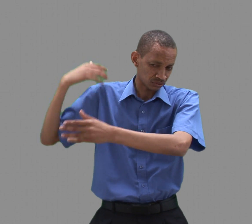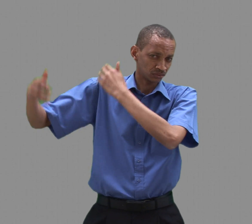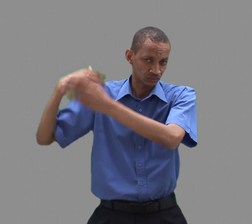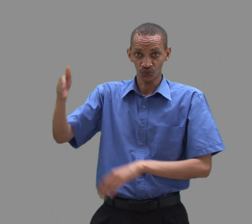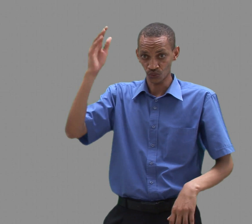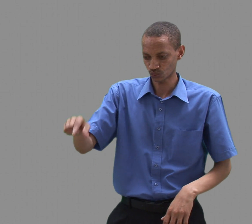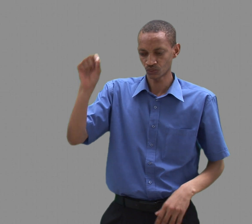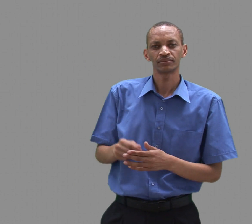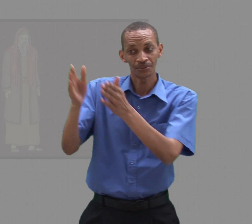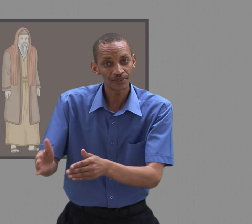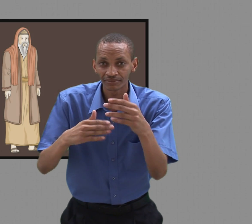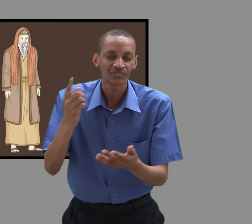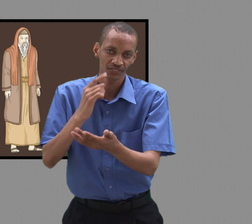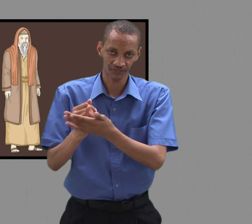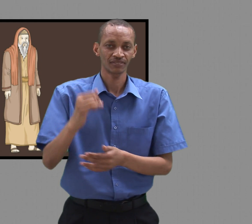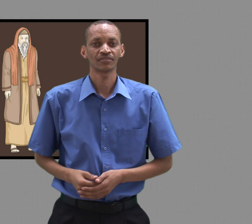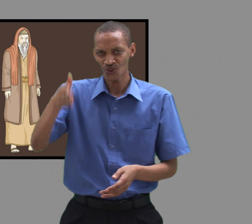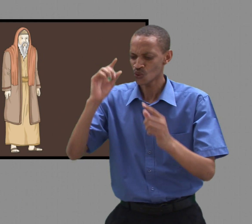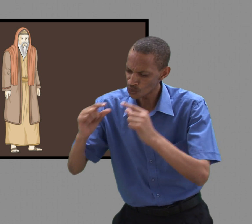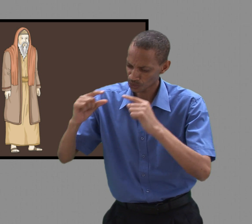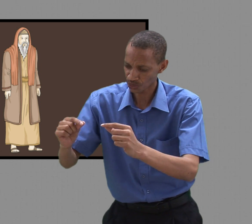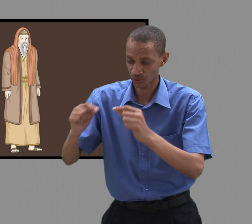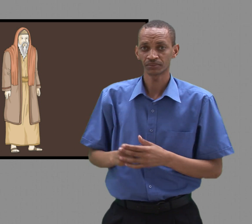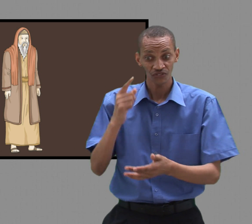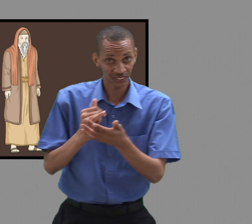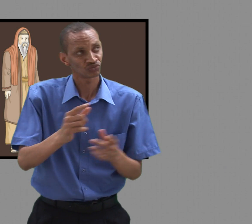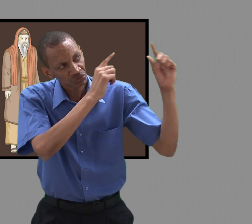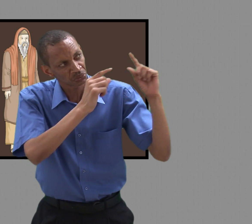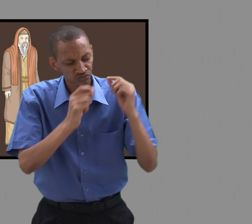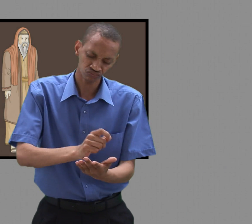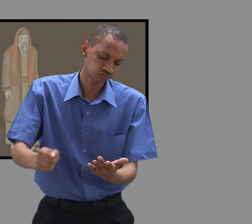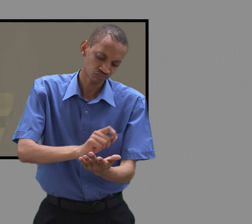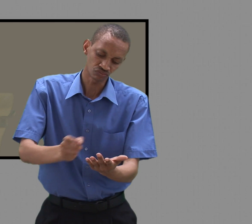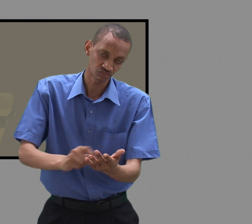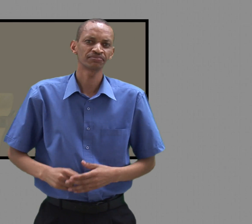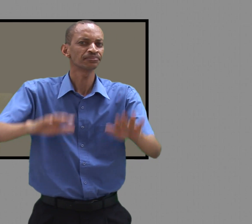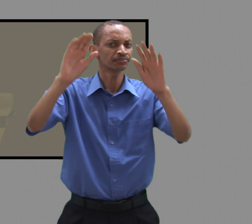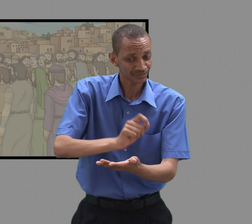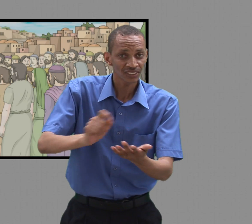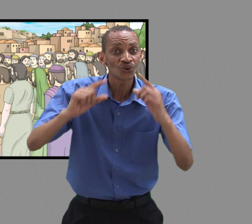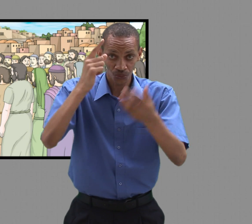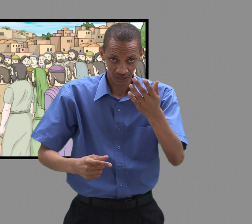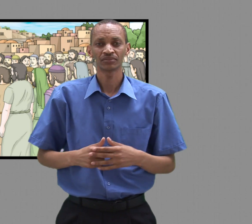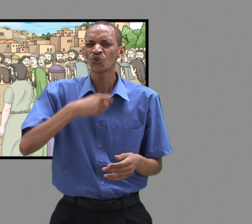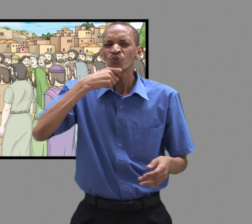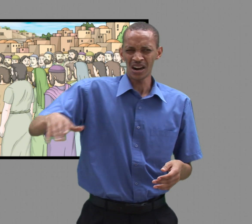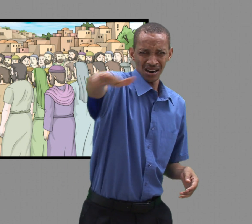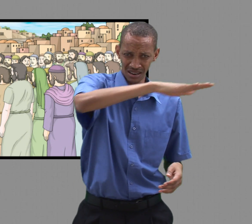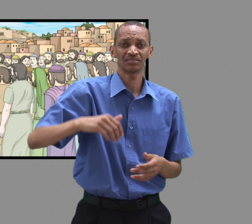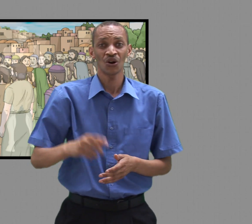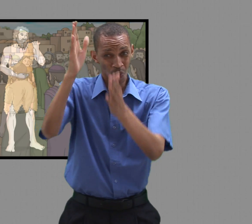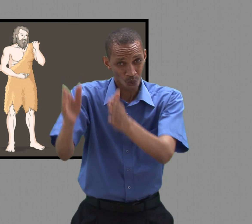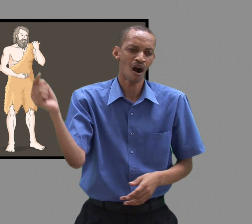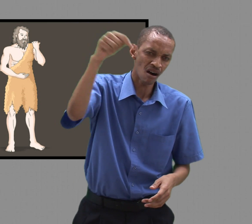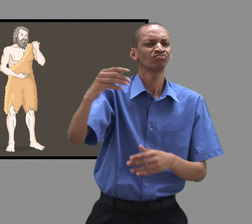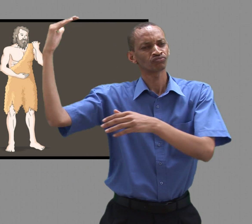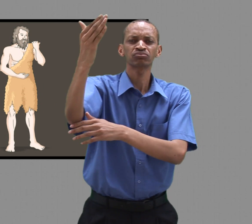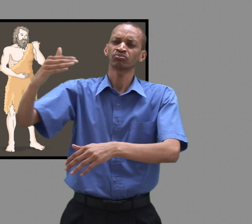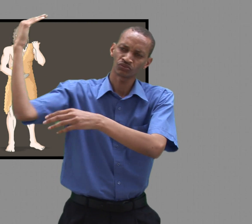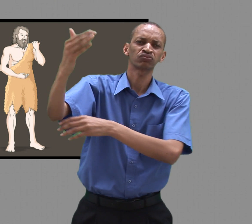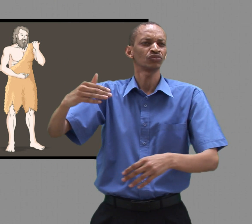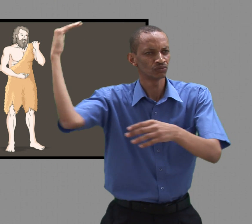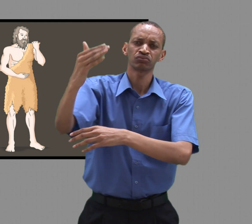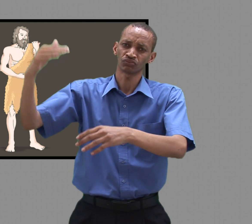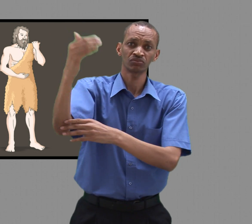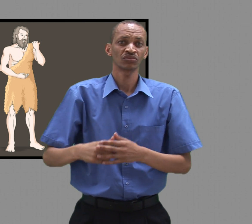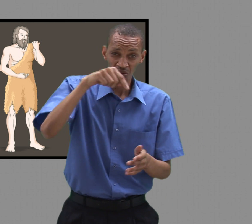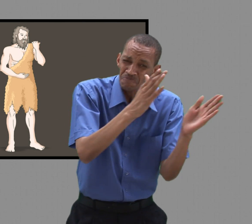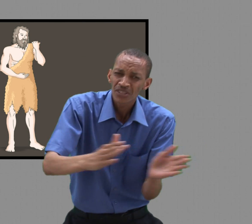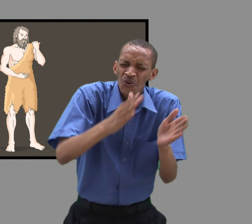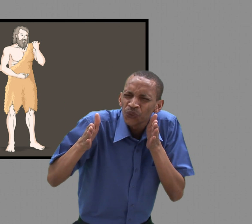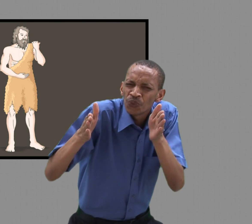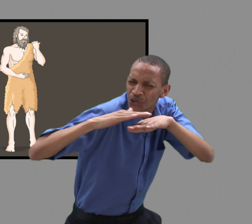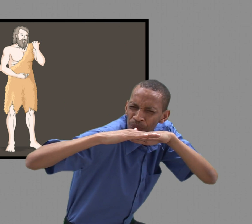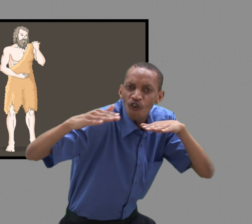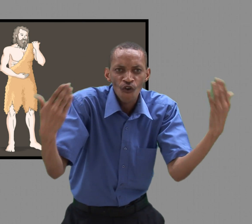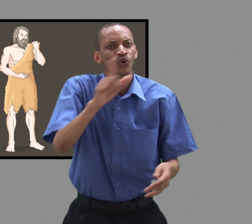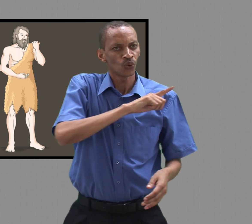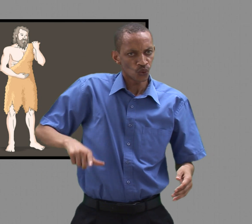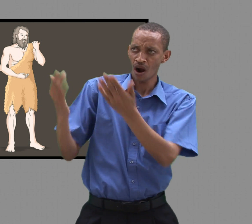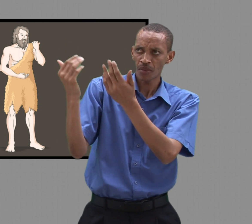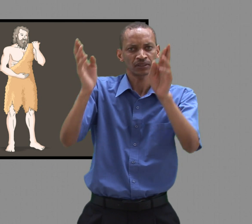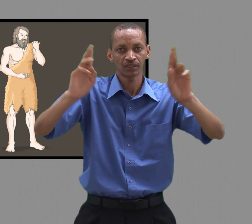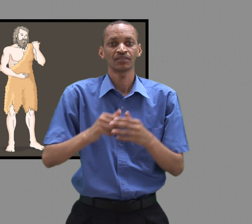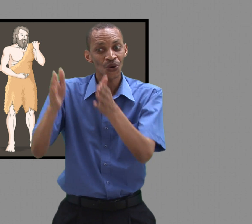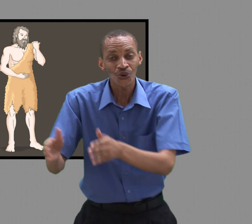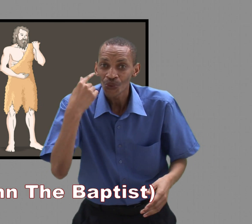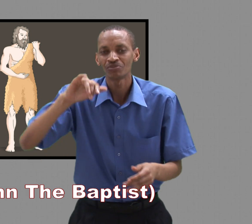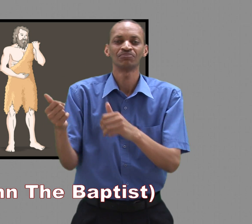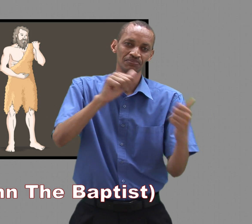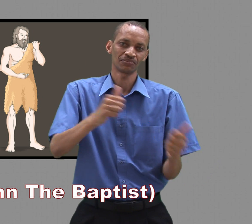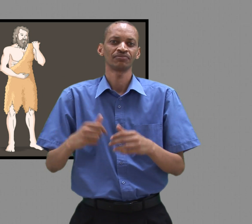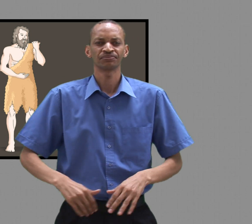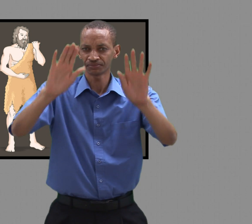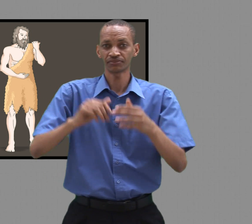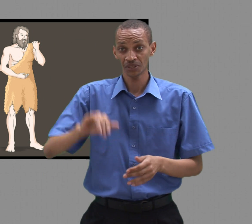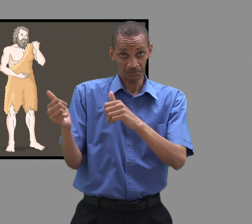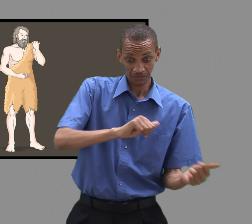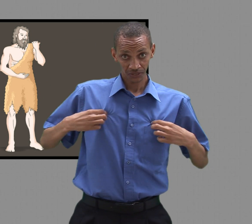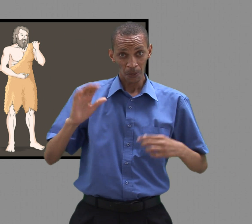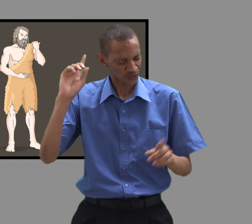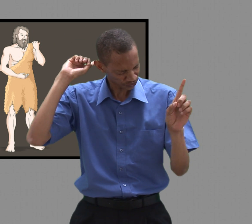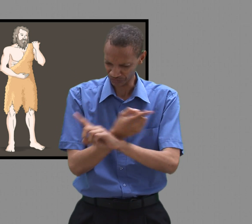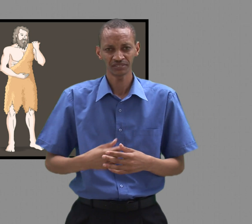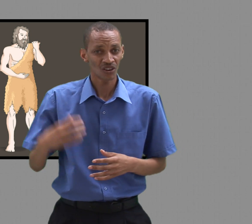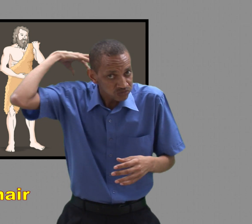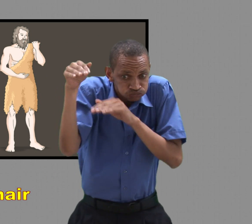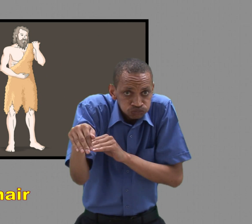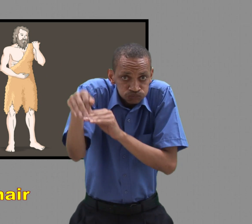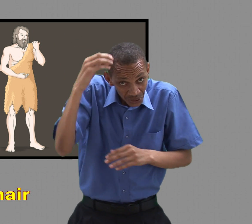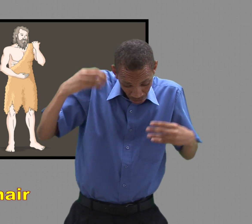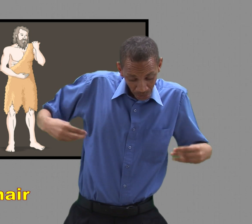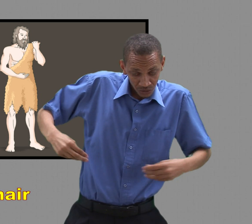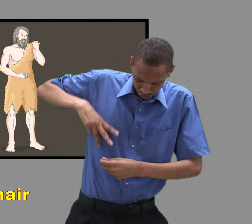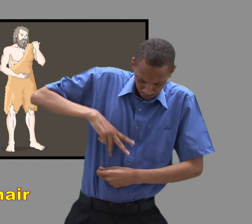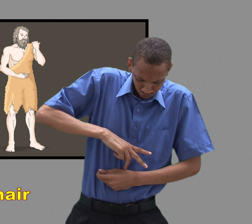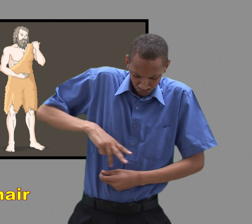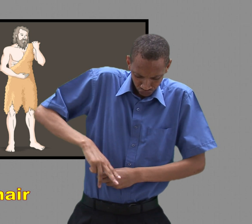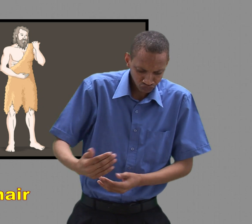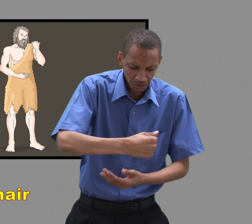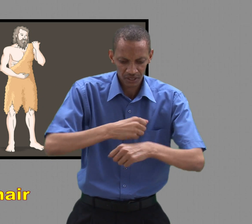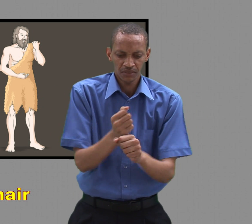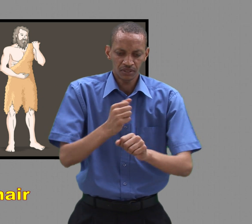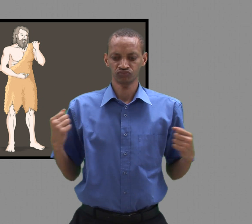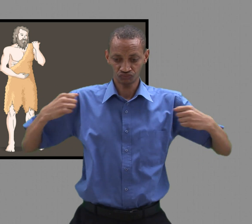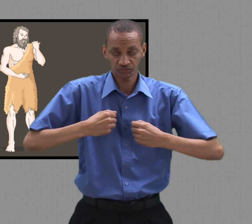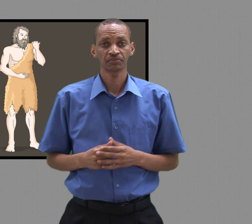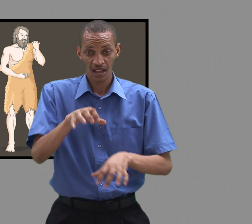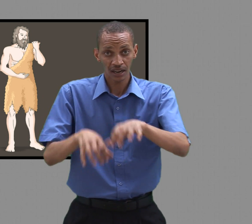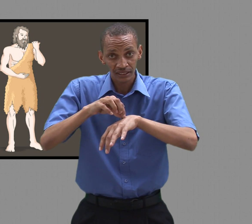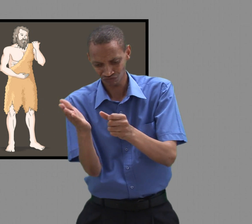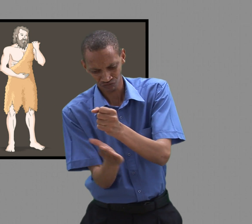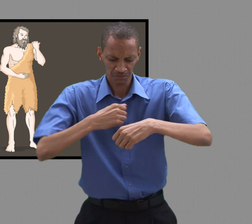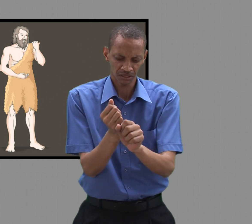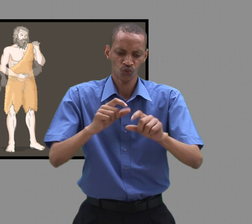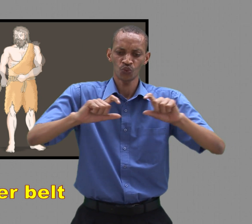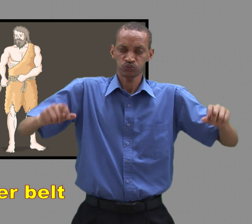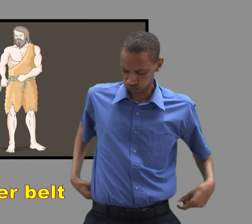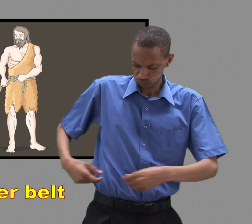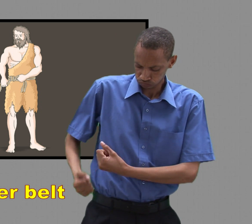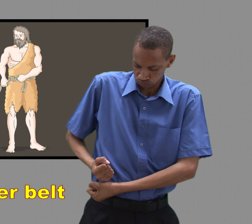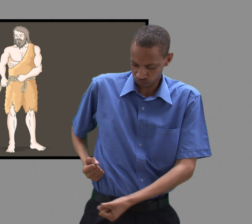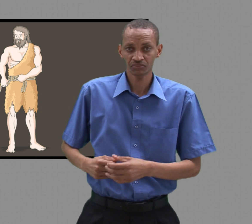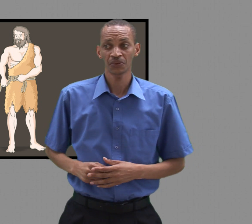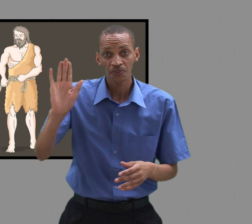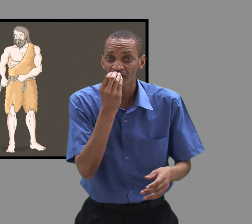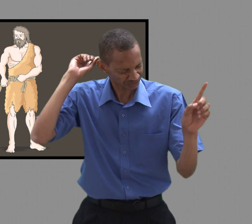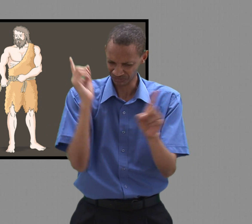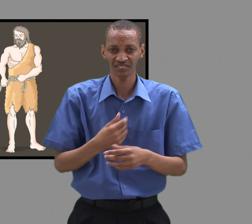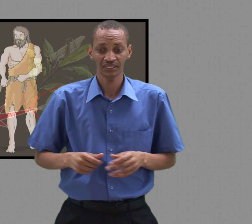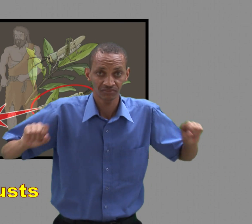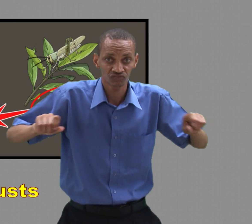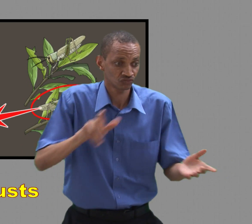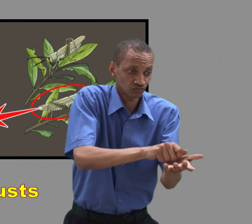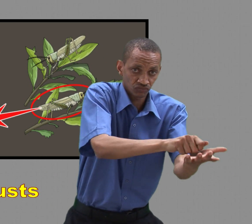This is he who was spoken of through the prophet Isaiah: “A voice of one calling in the wilderness, ‘Prepare the way for the Lord, make straight paths for Him.’” John wore a garment of camel’s hair, with a leather belt around his waist.